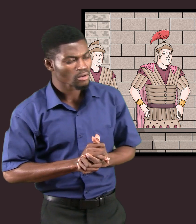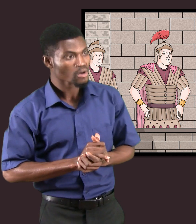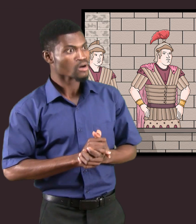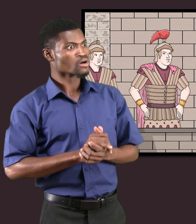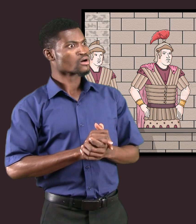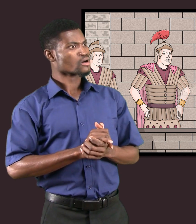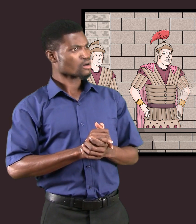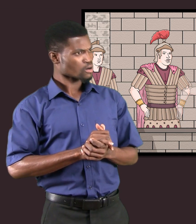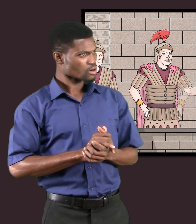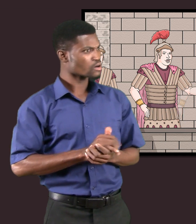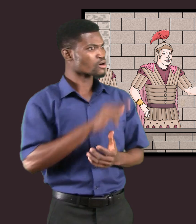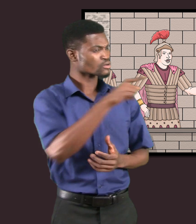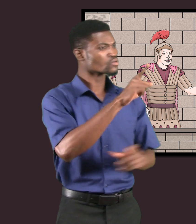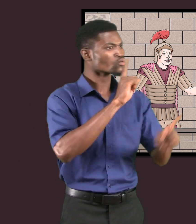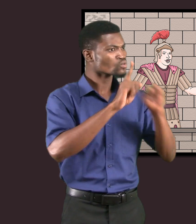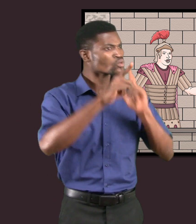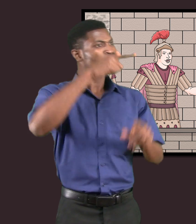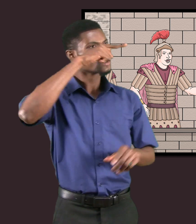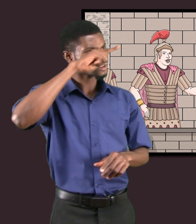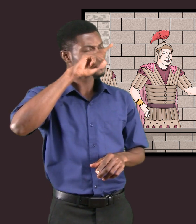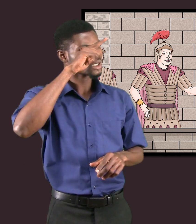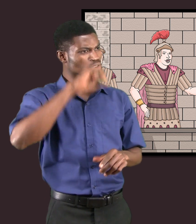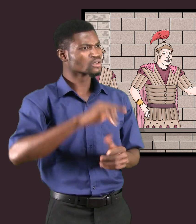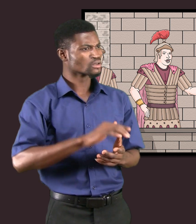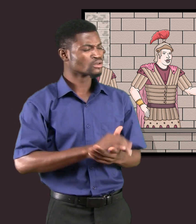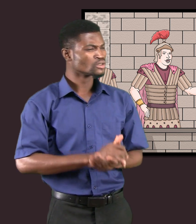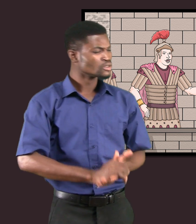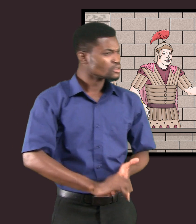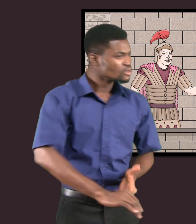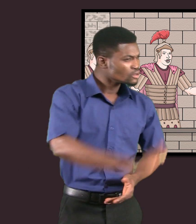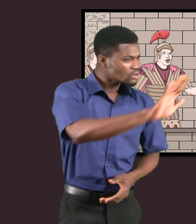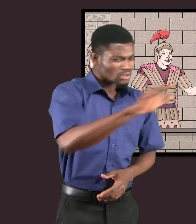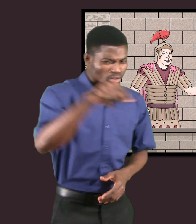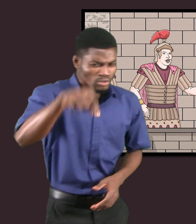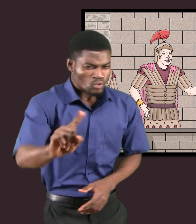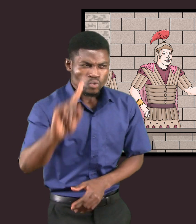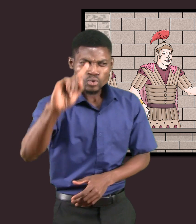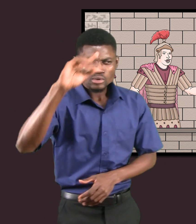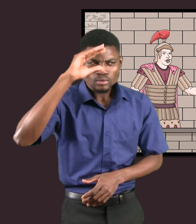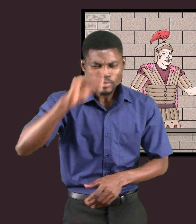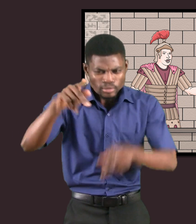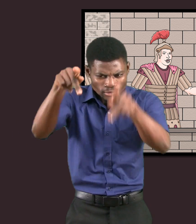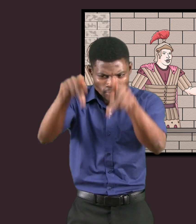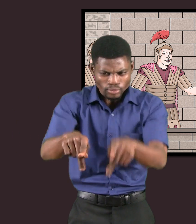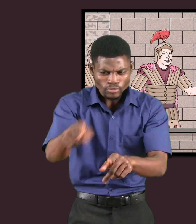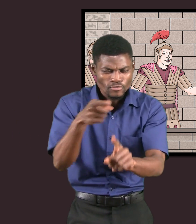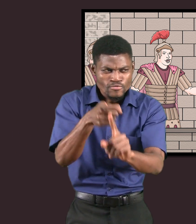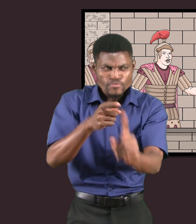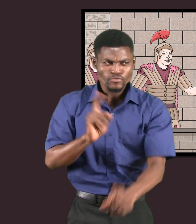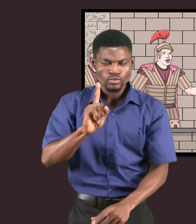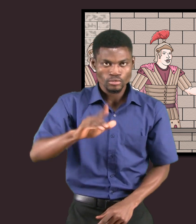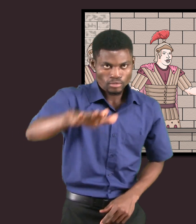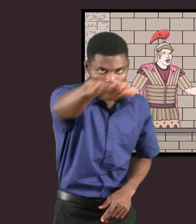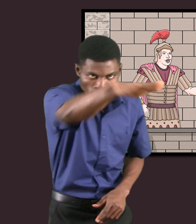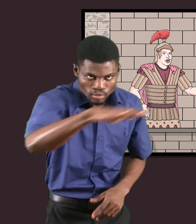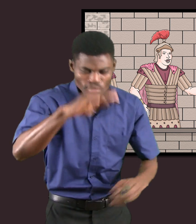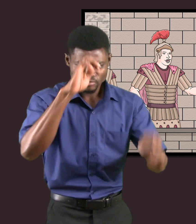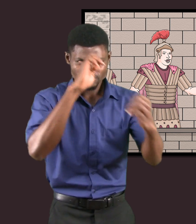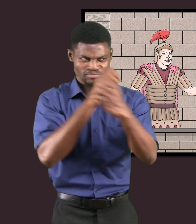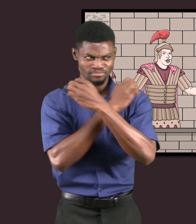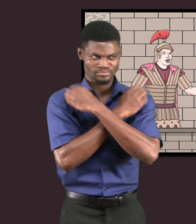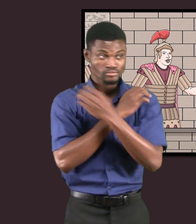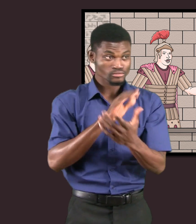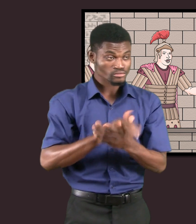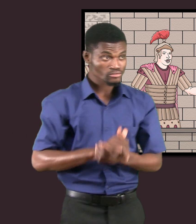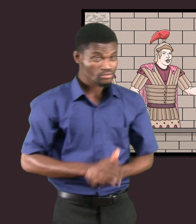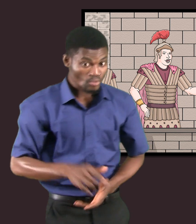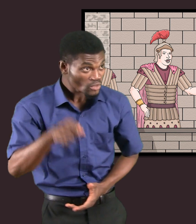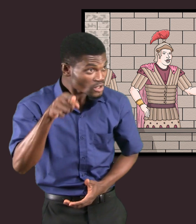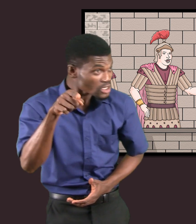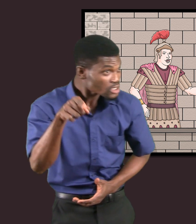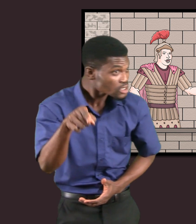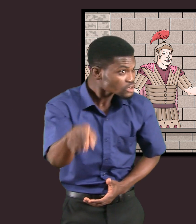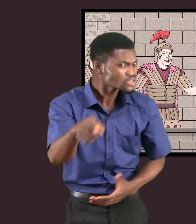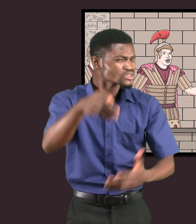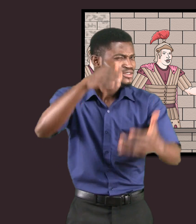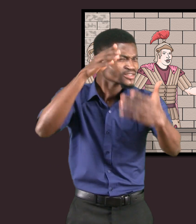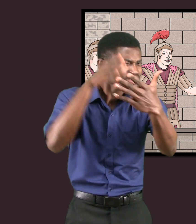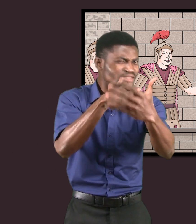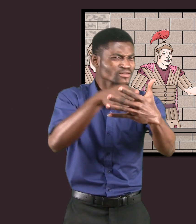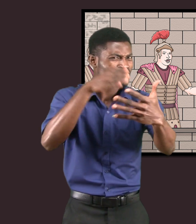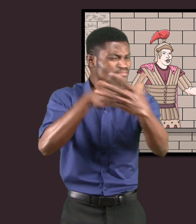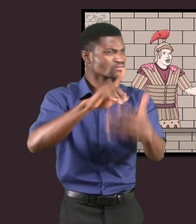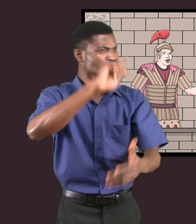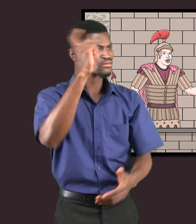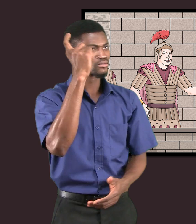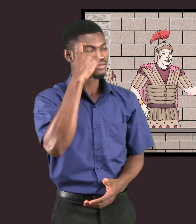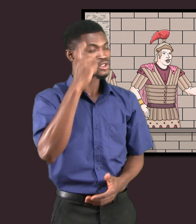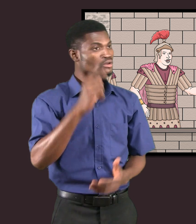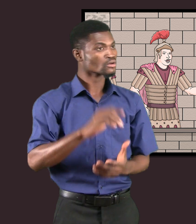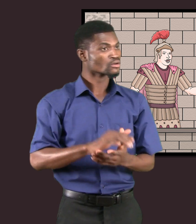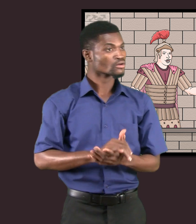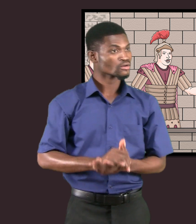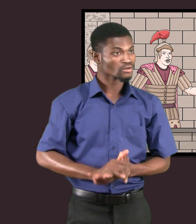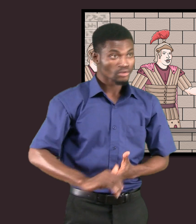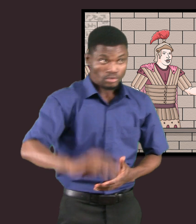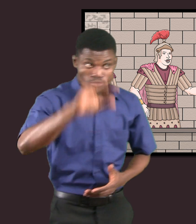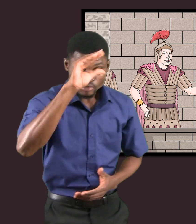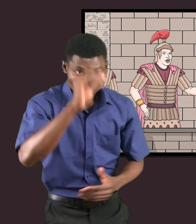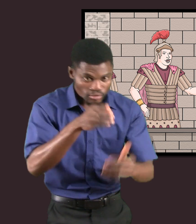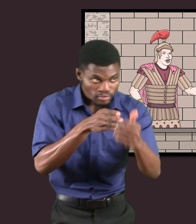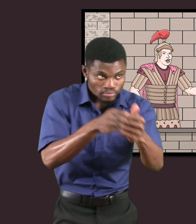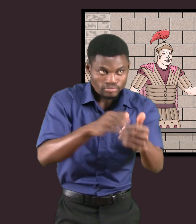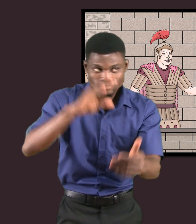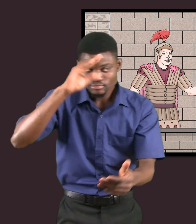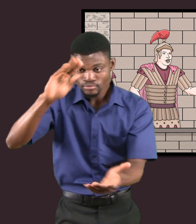“Do you speak Greek?” he replied.